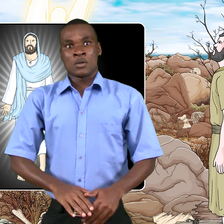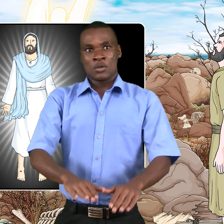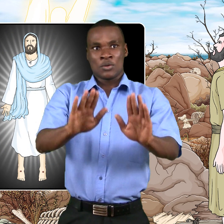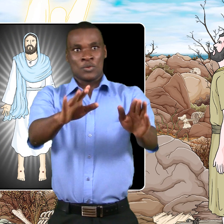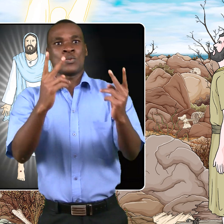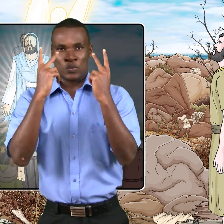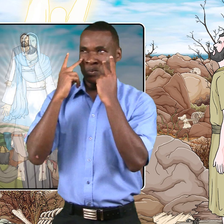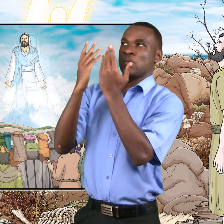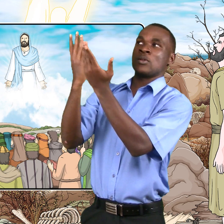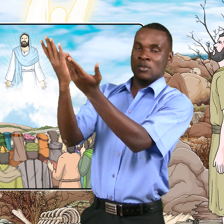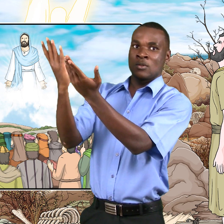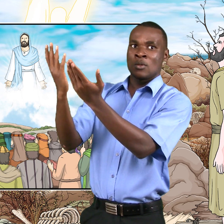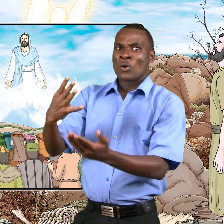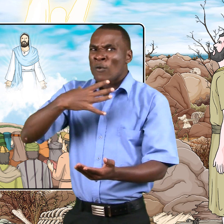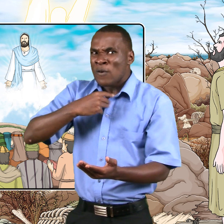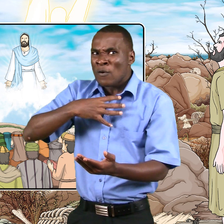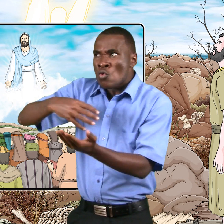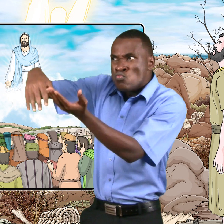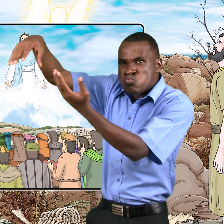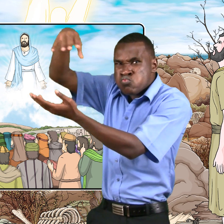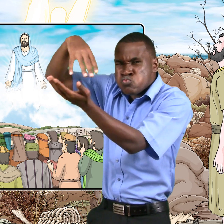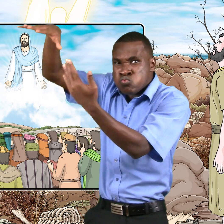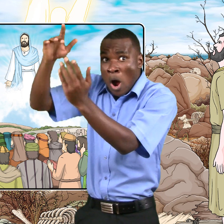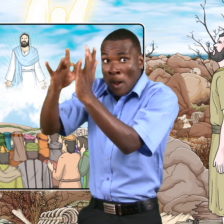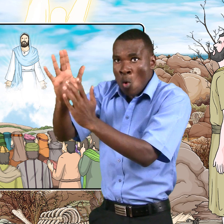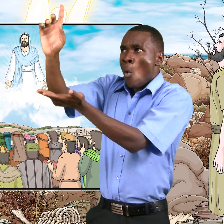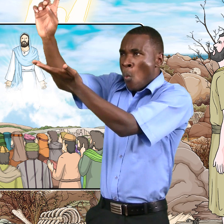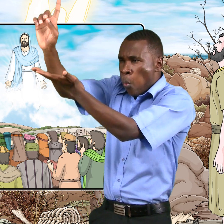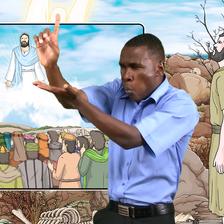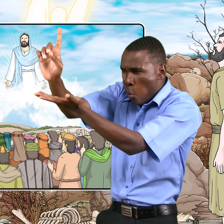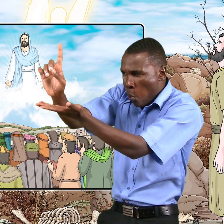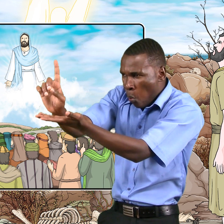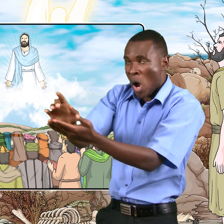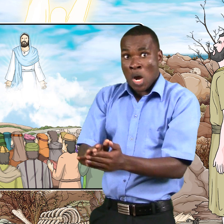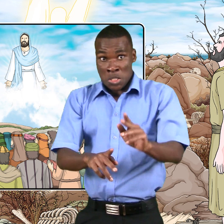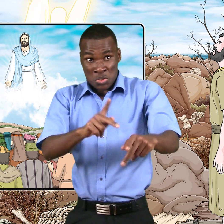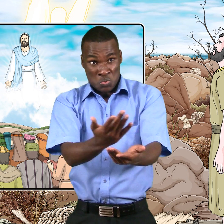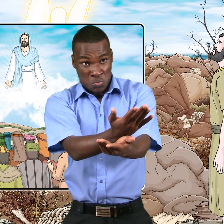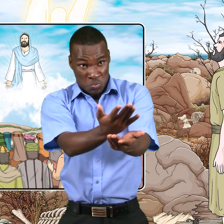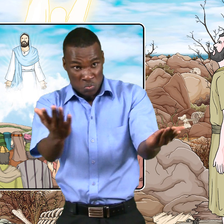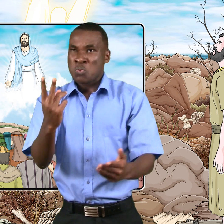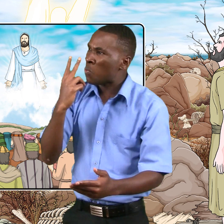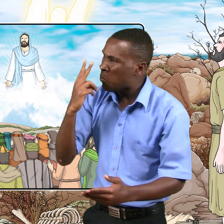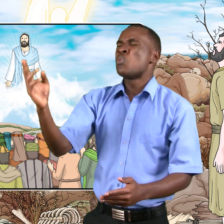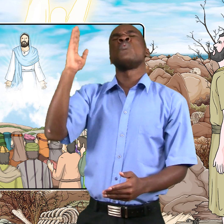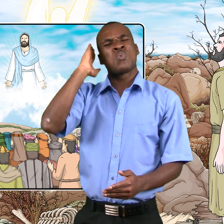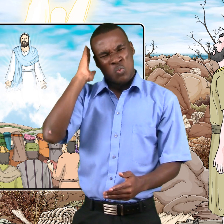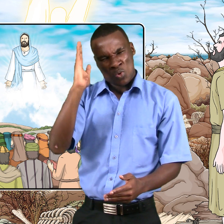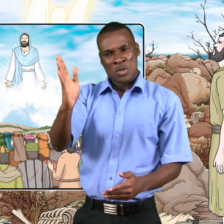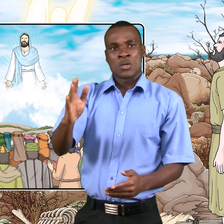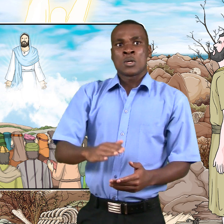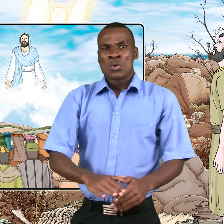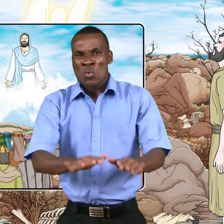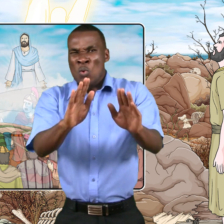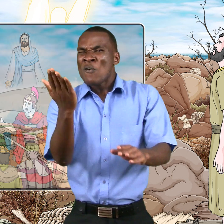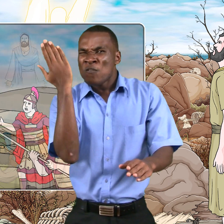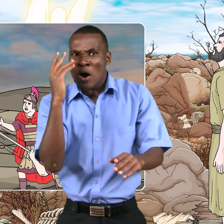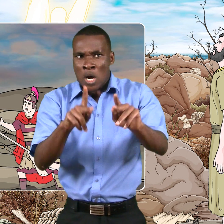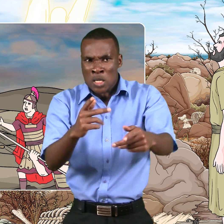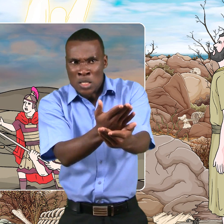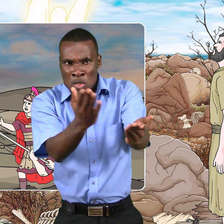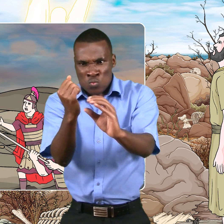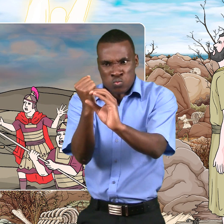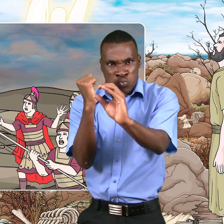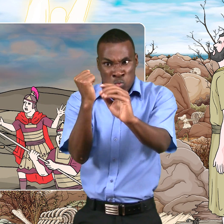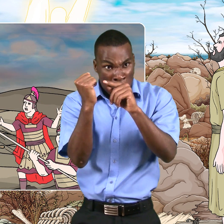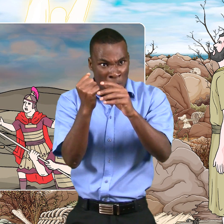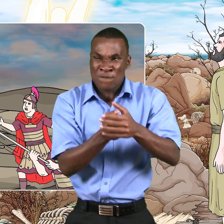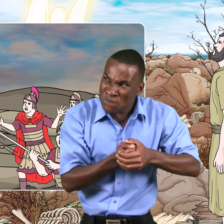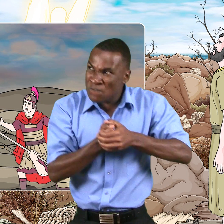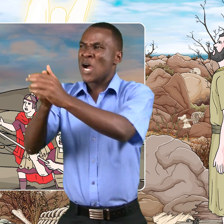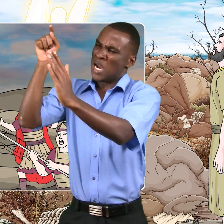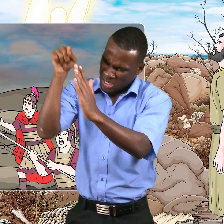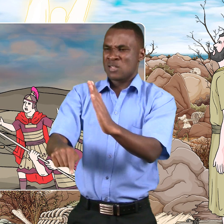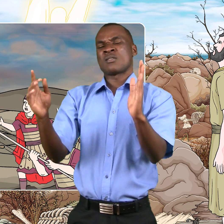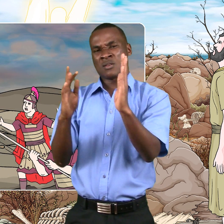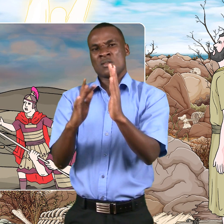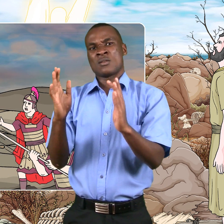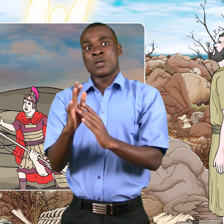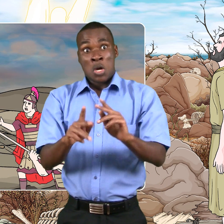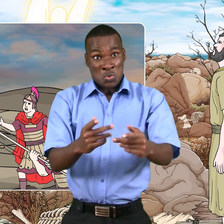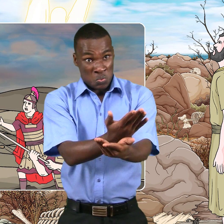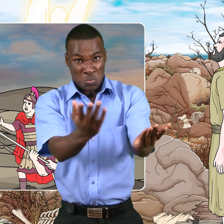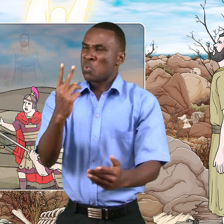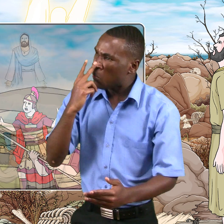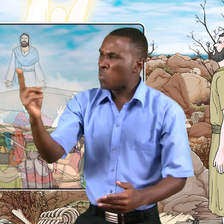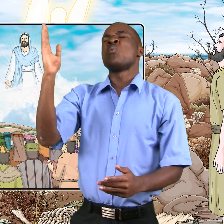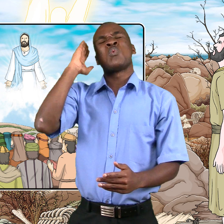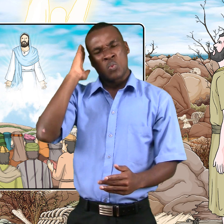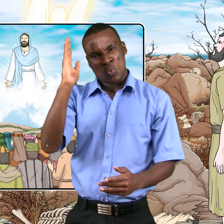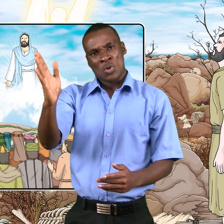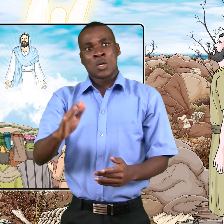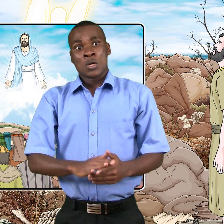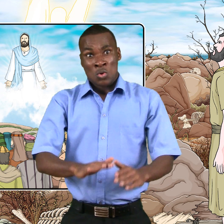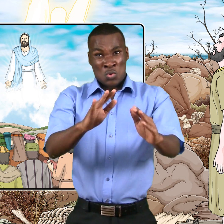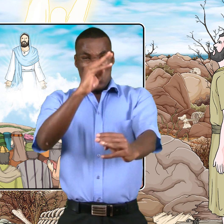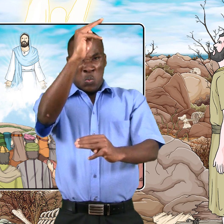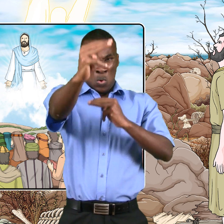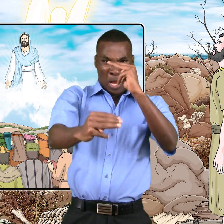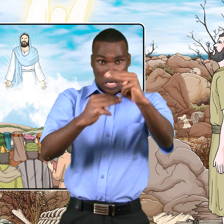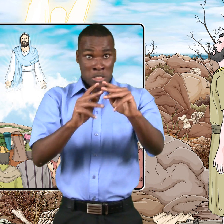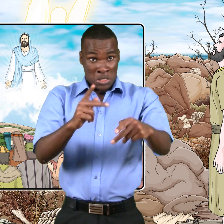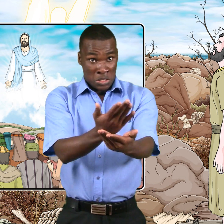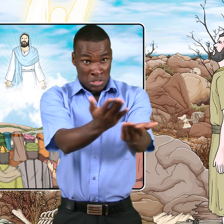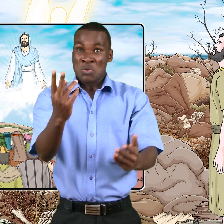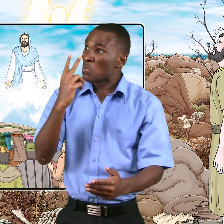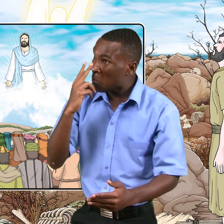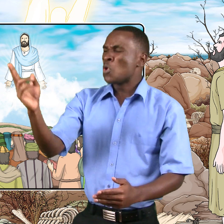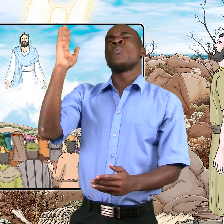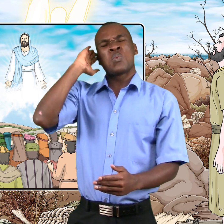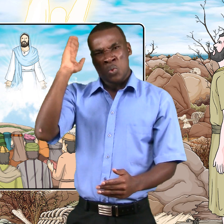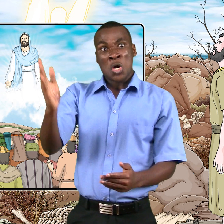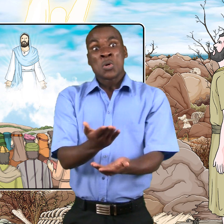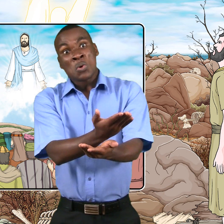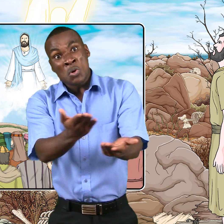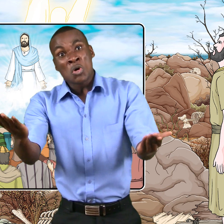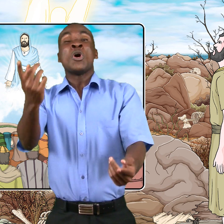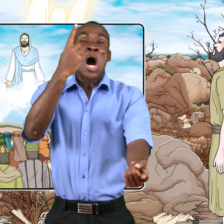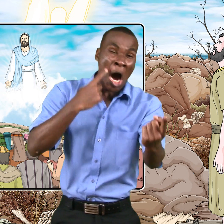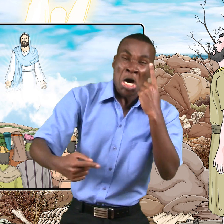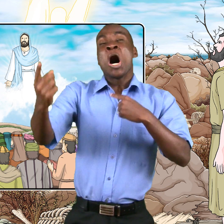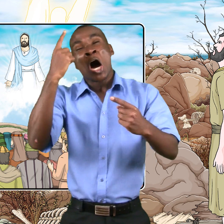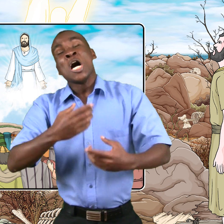Behold, He is coming with the clouds, and every eye will see Him—even those who pierced Him.